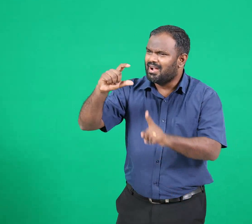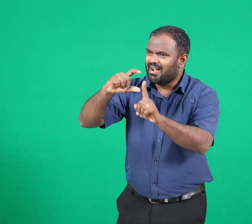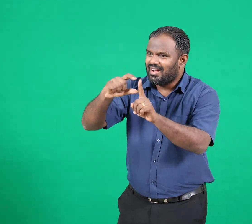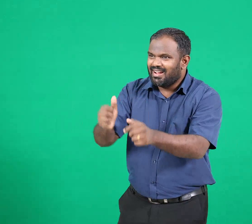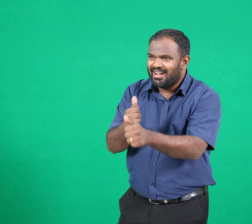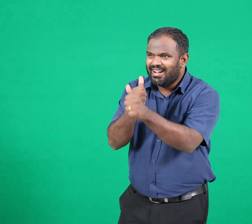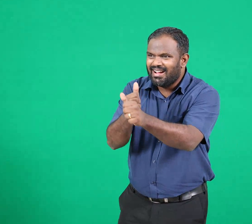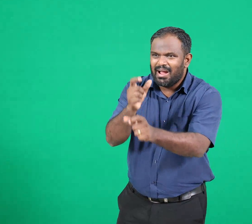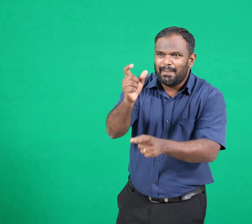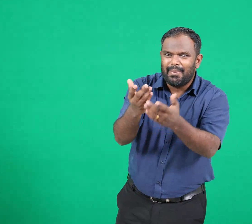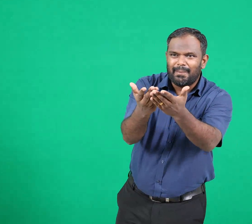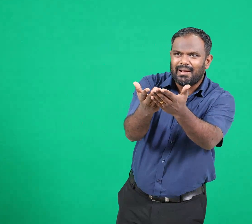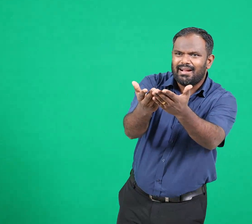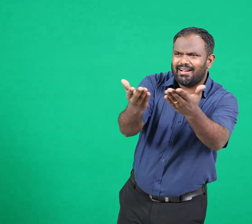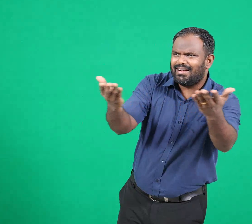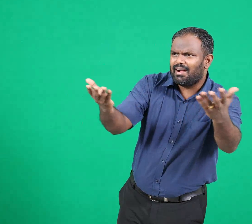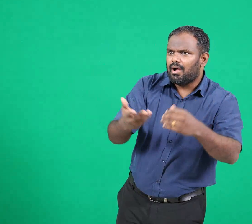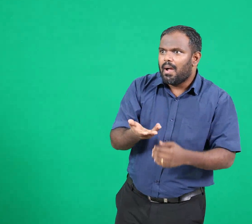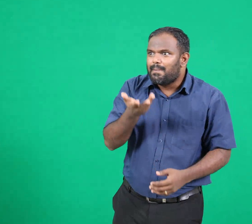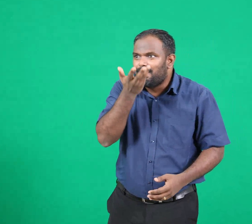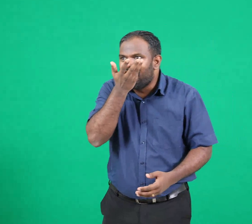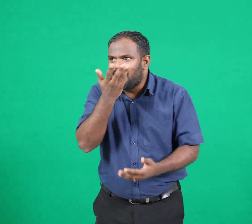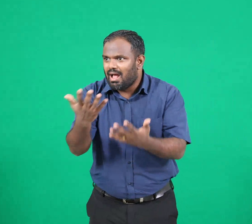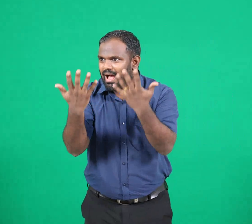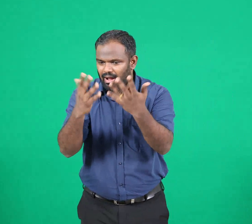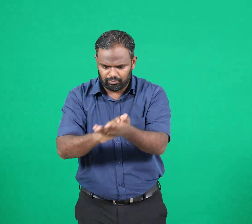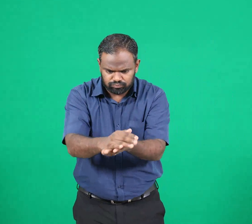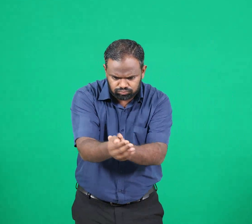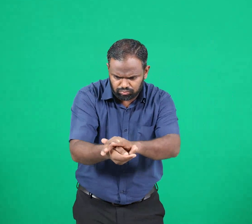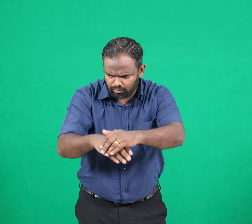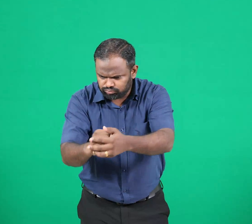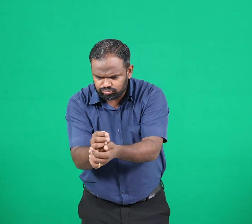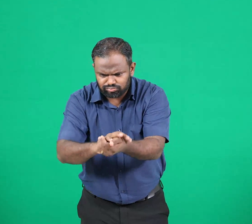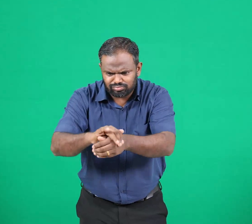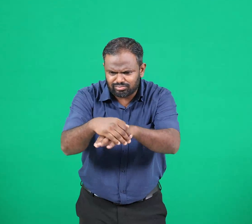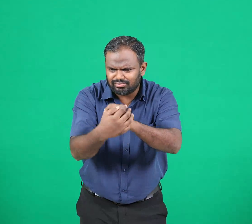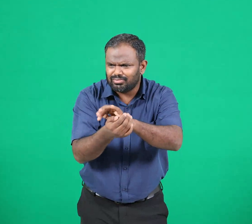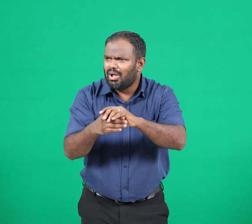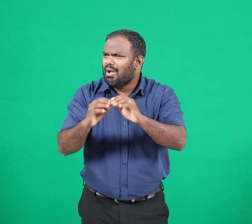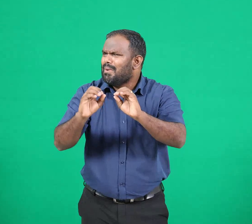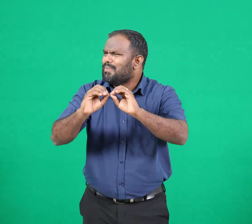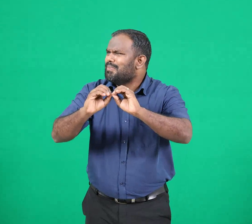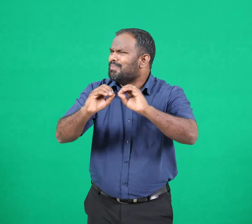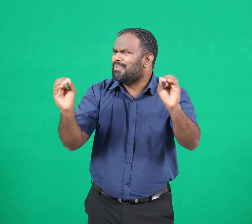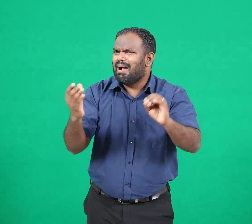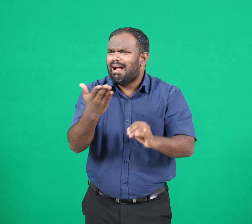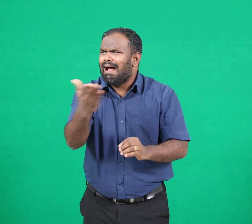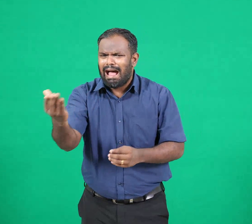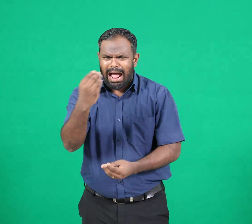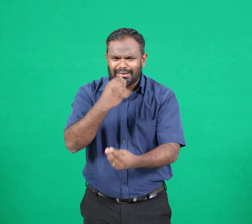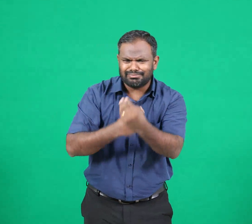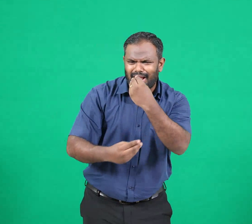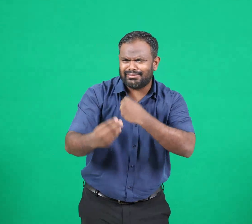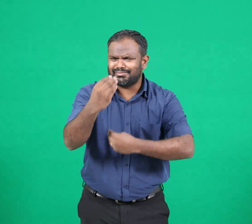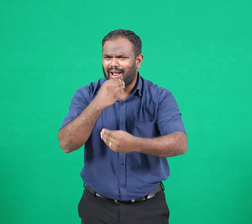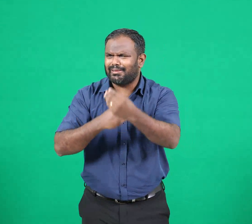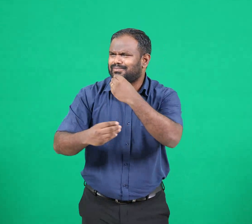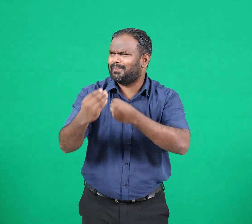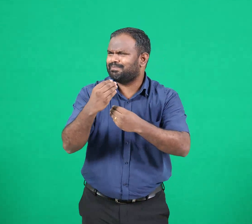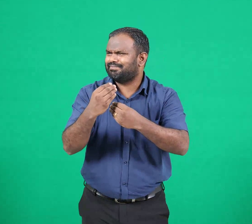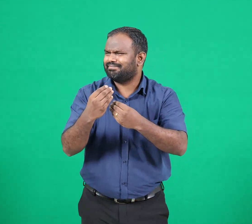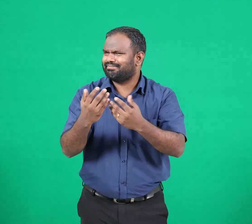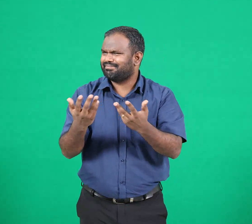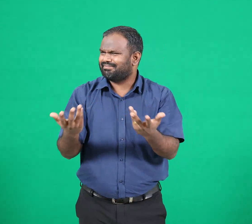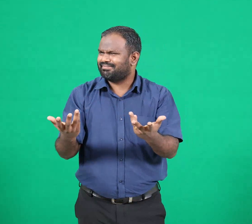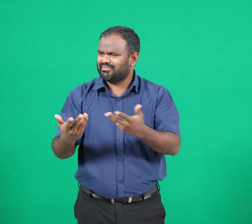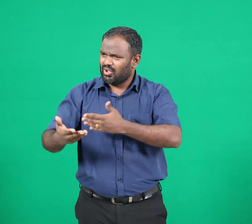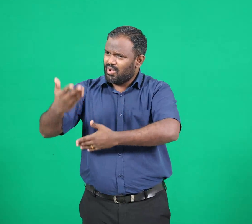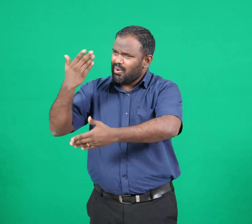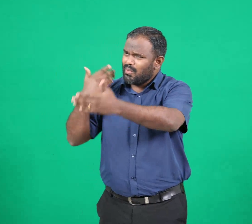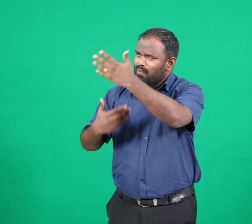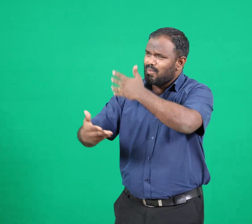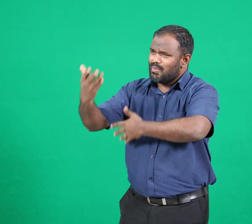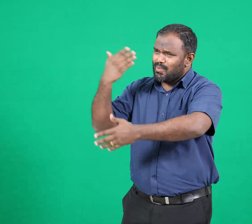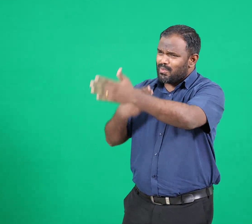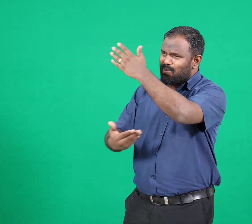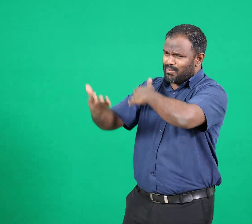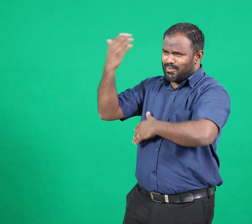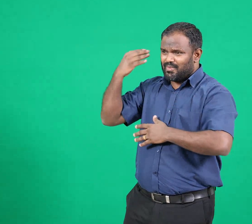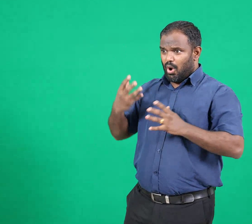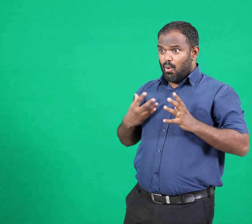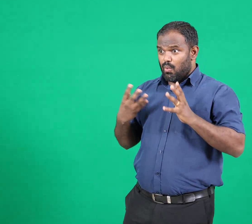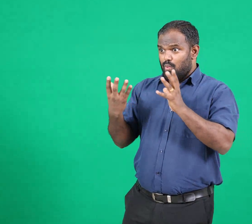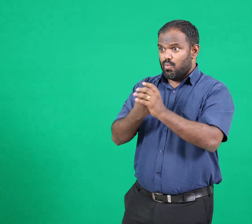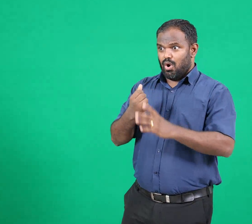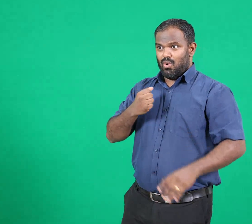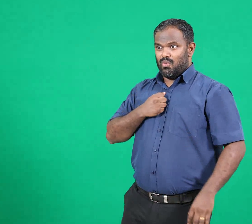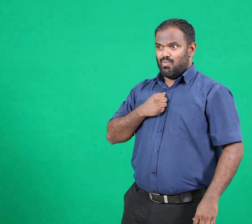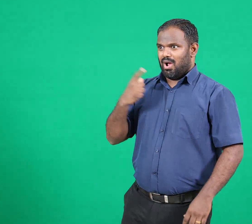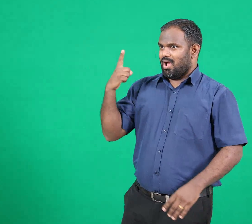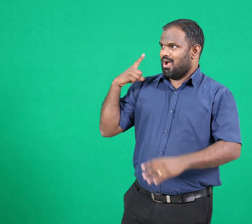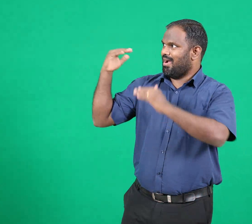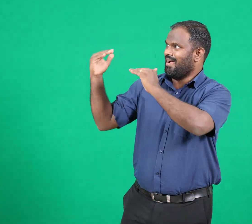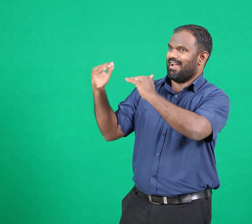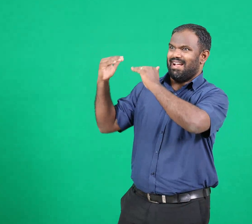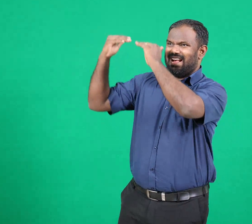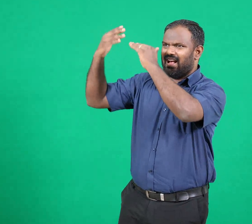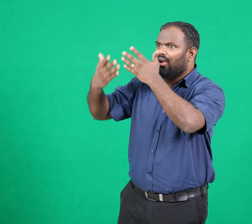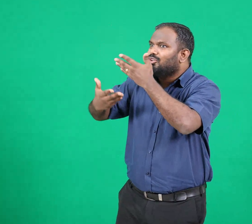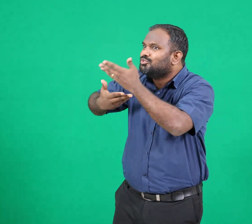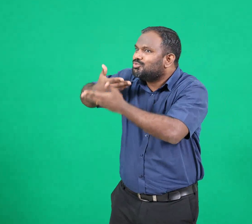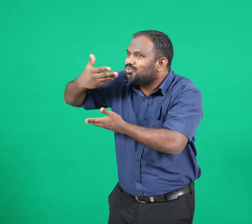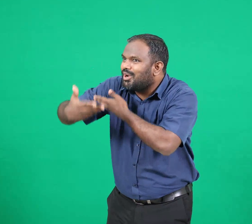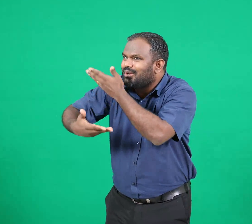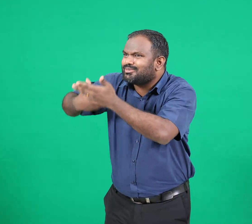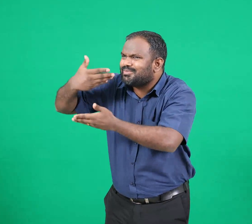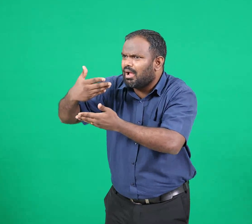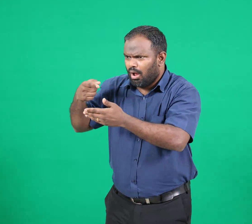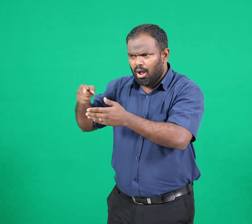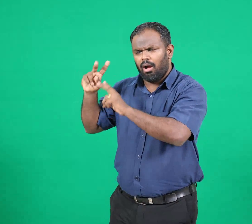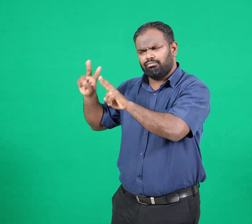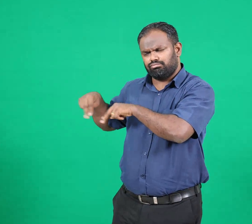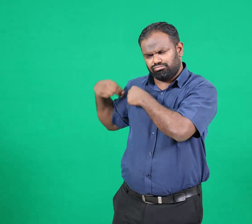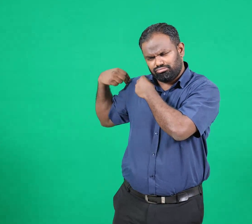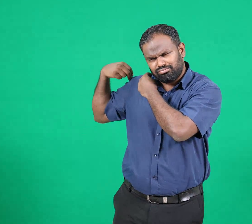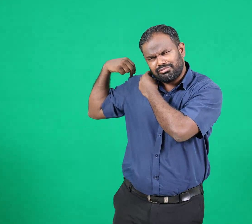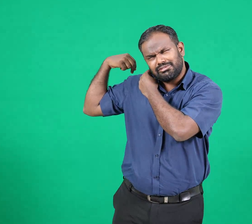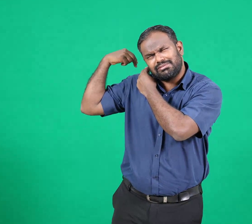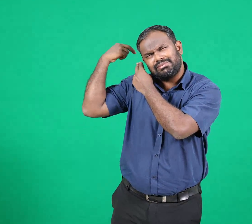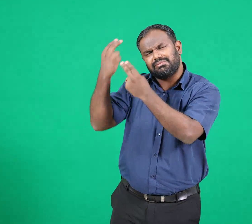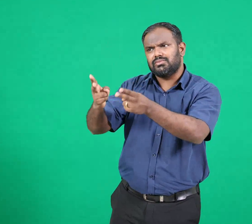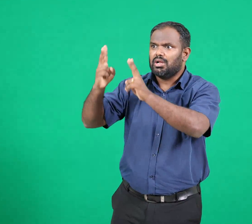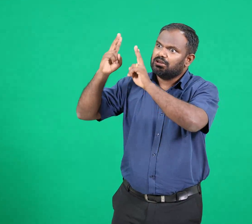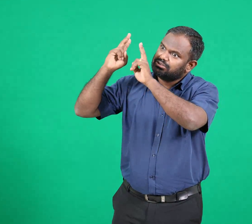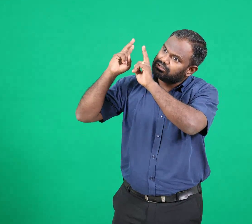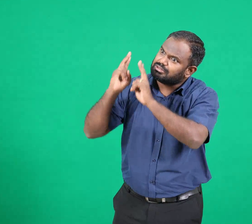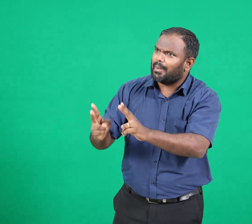They do not wash their hands before they eat."